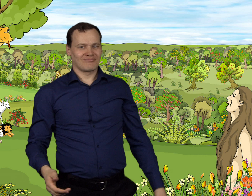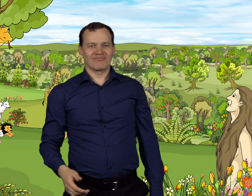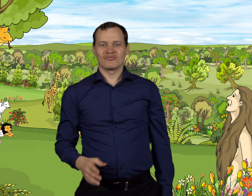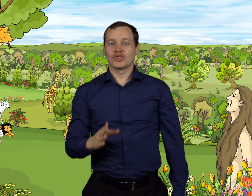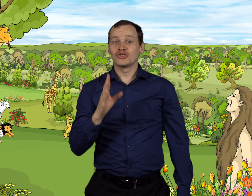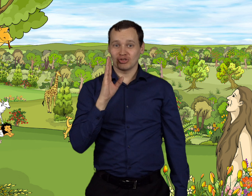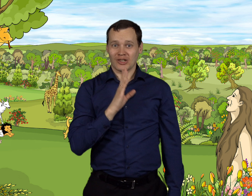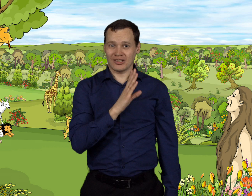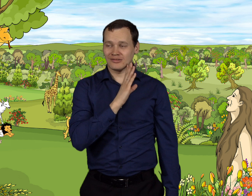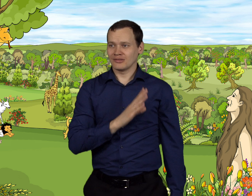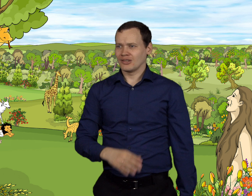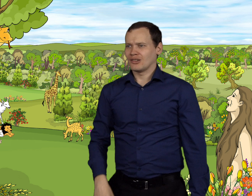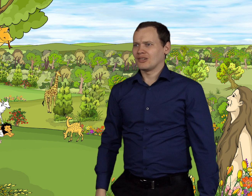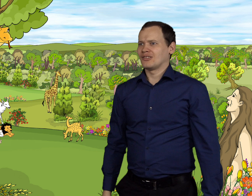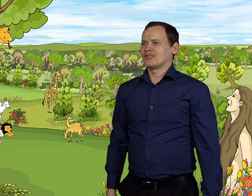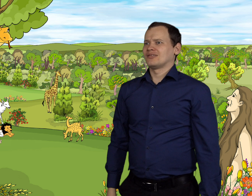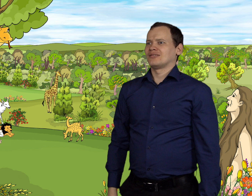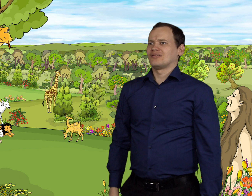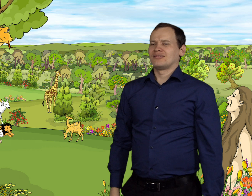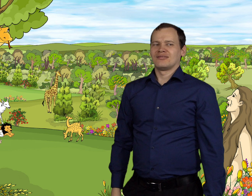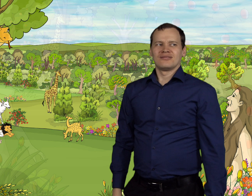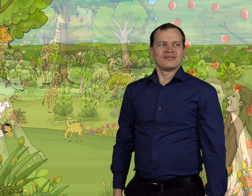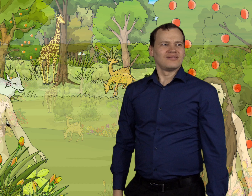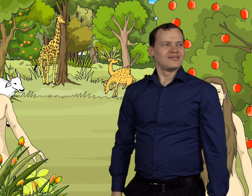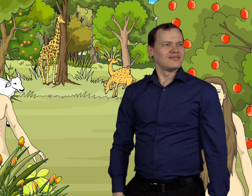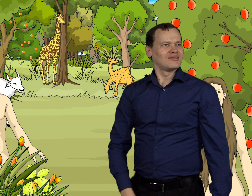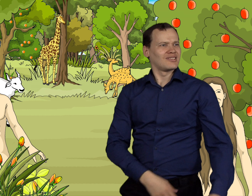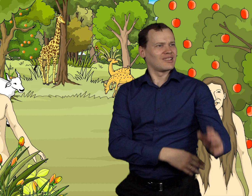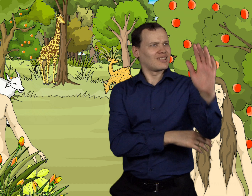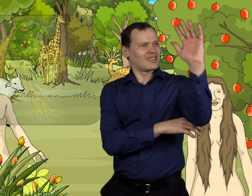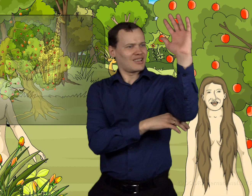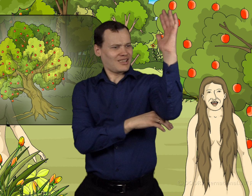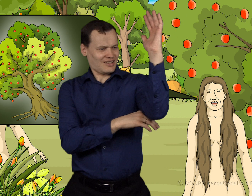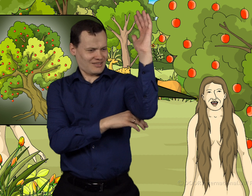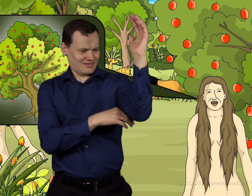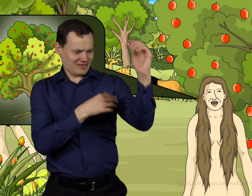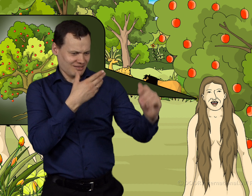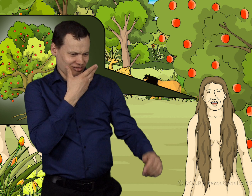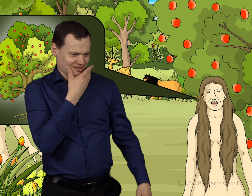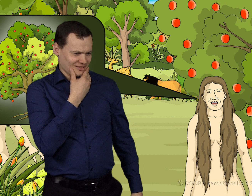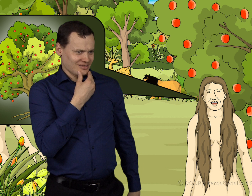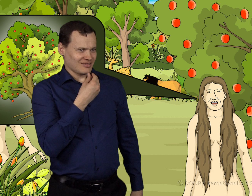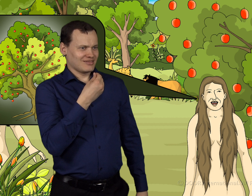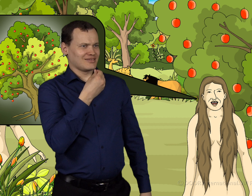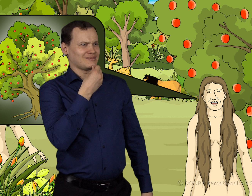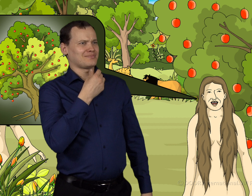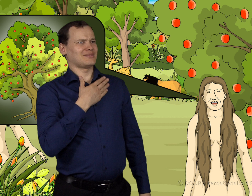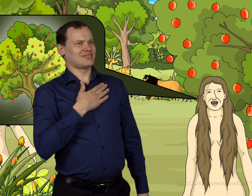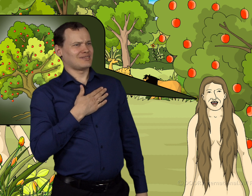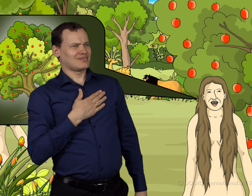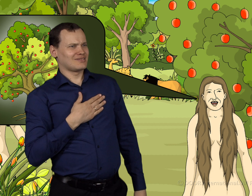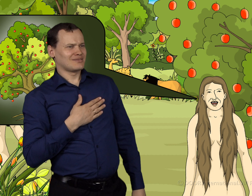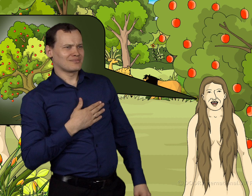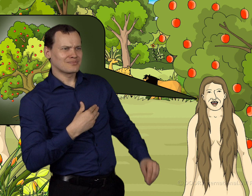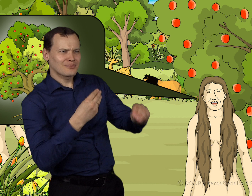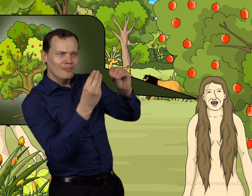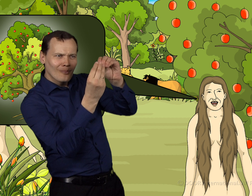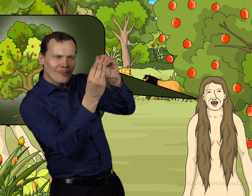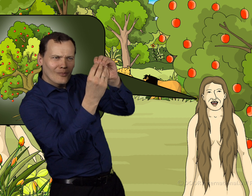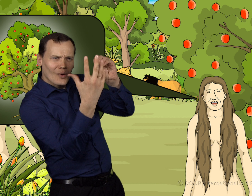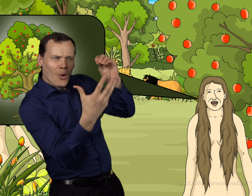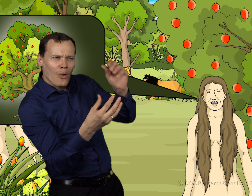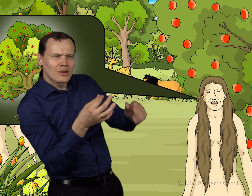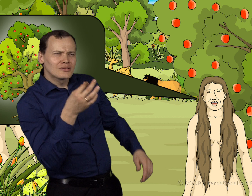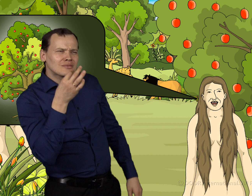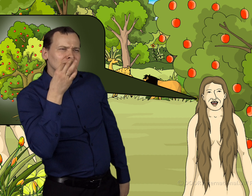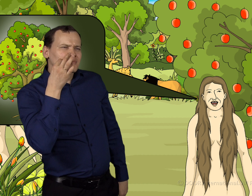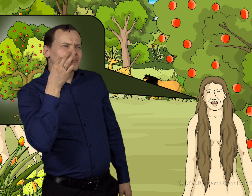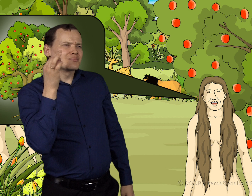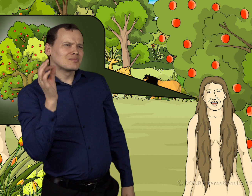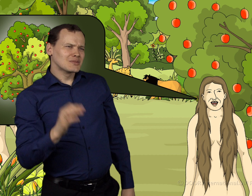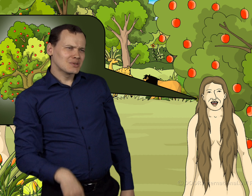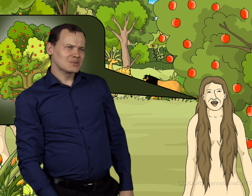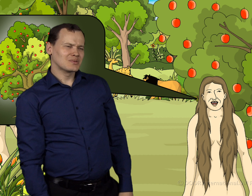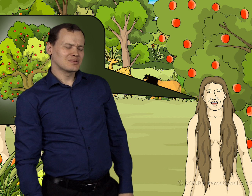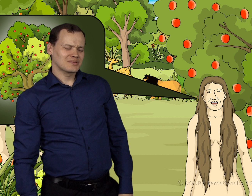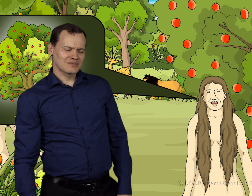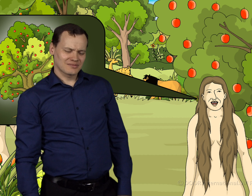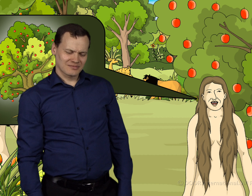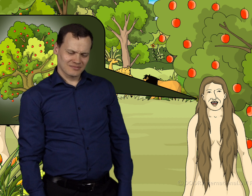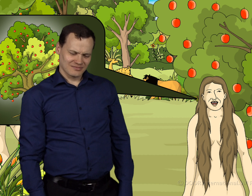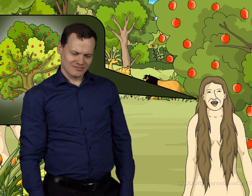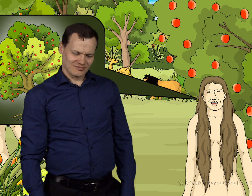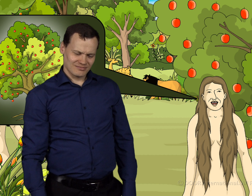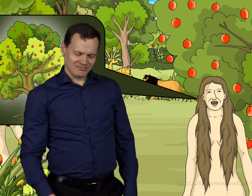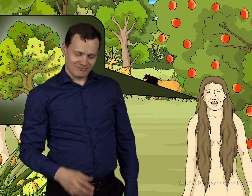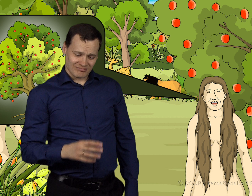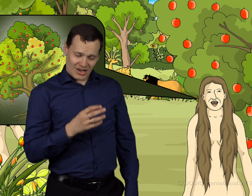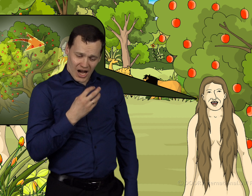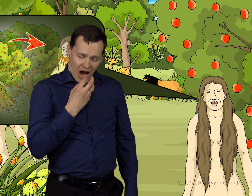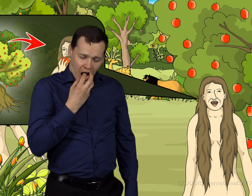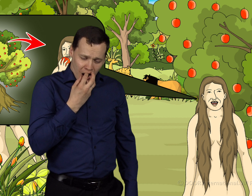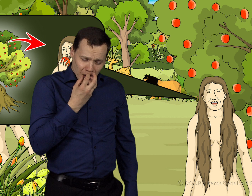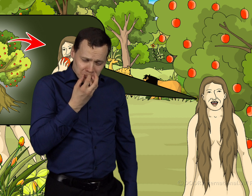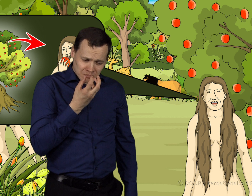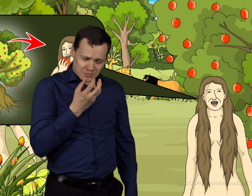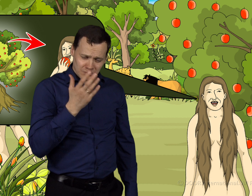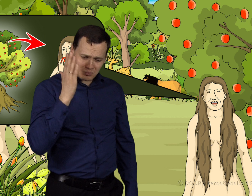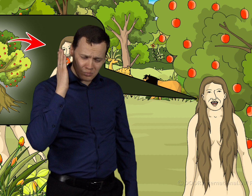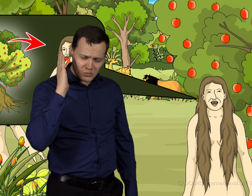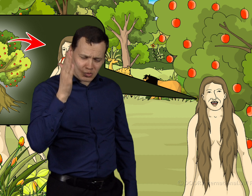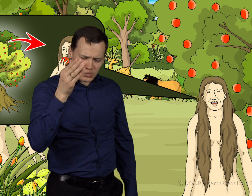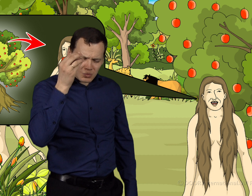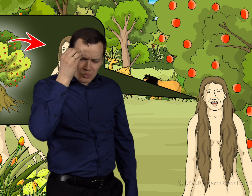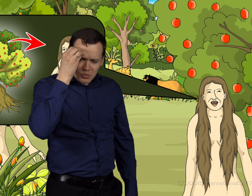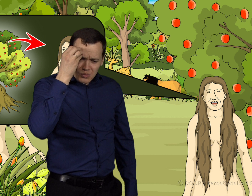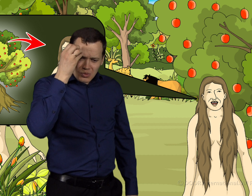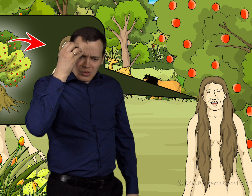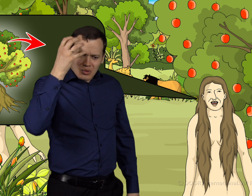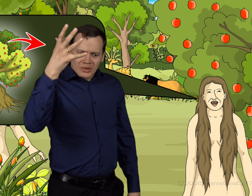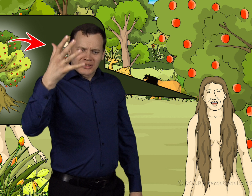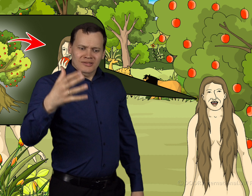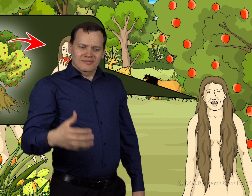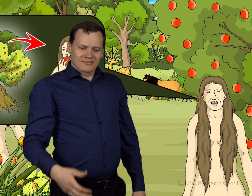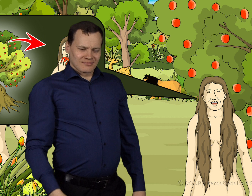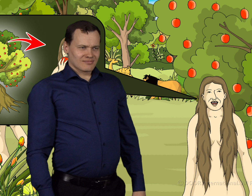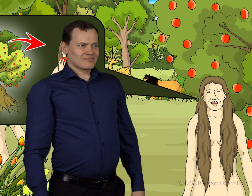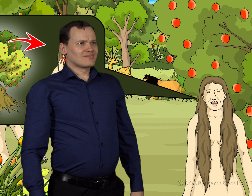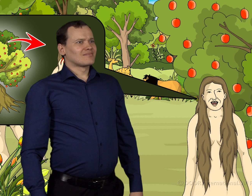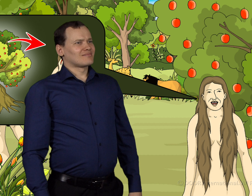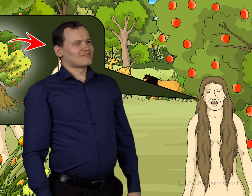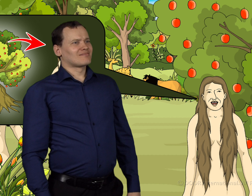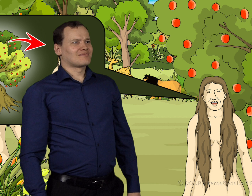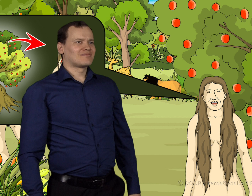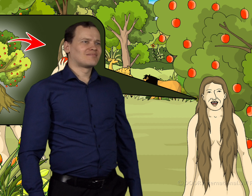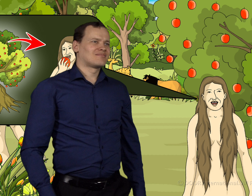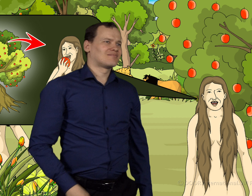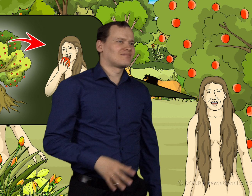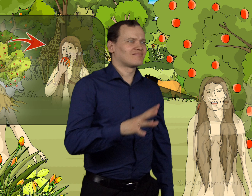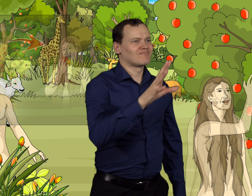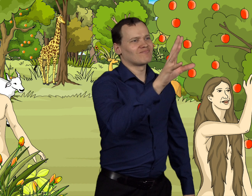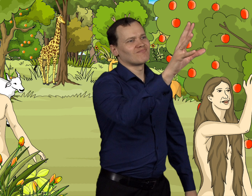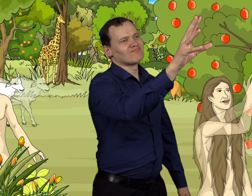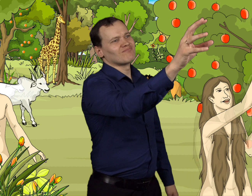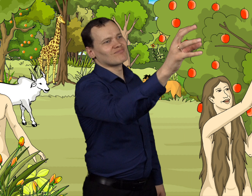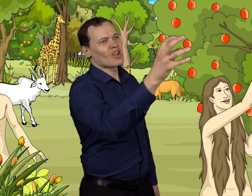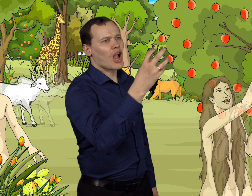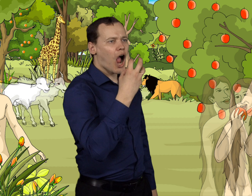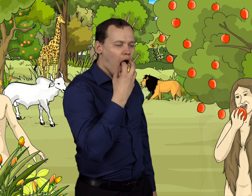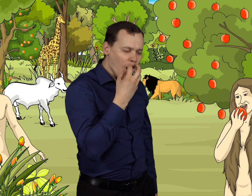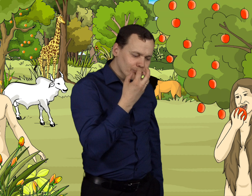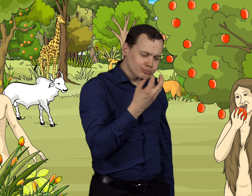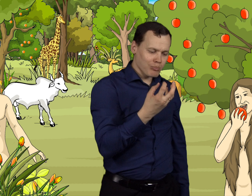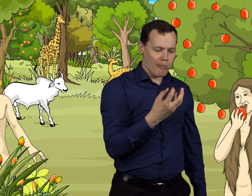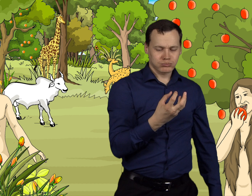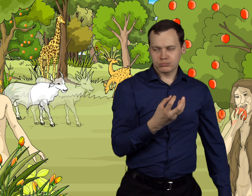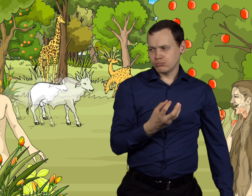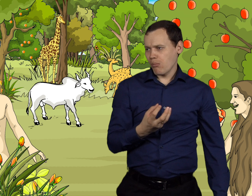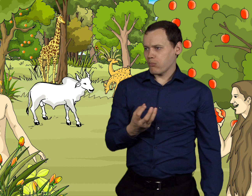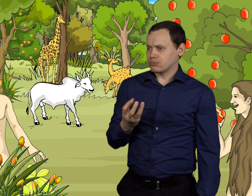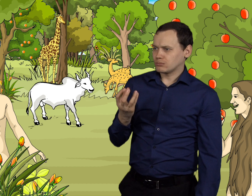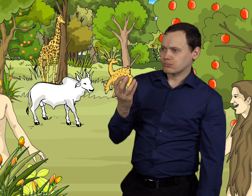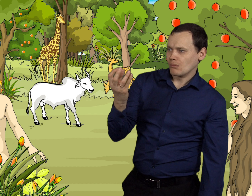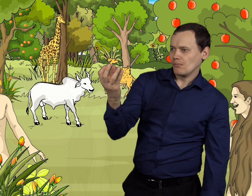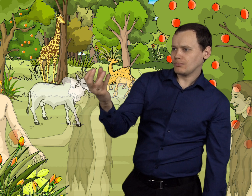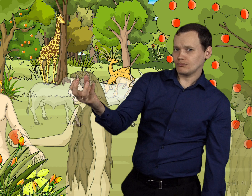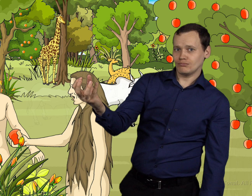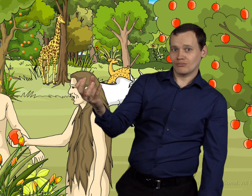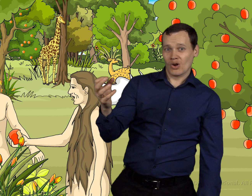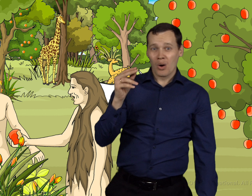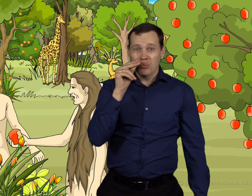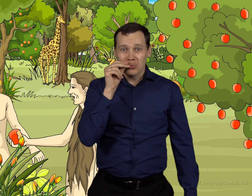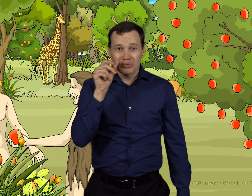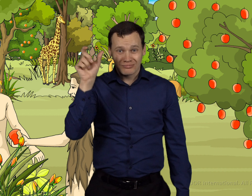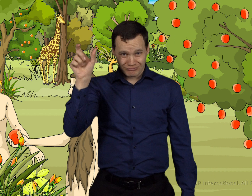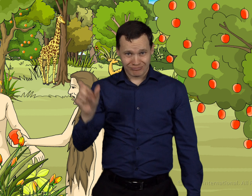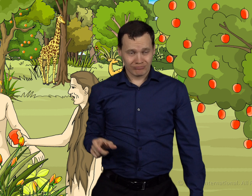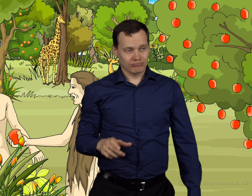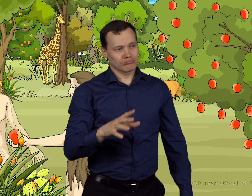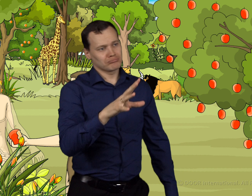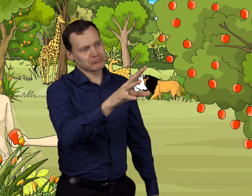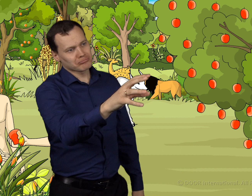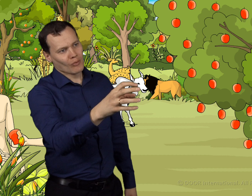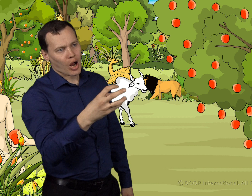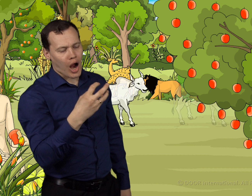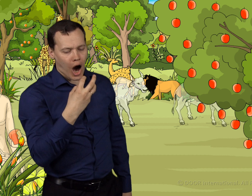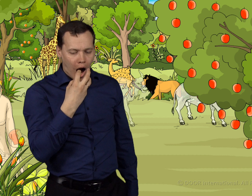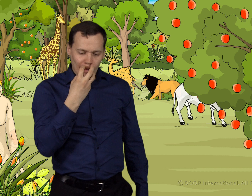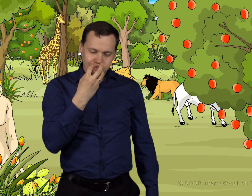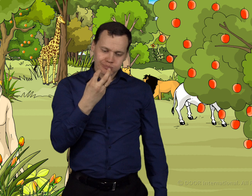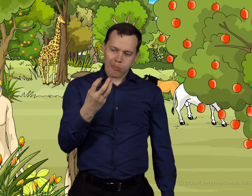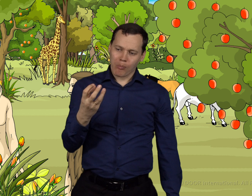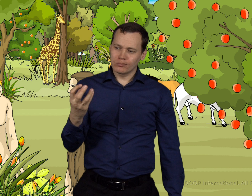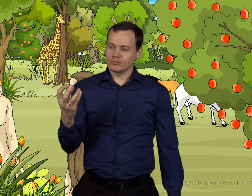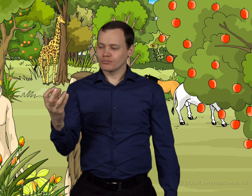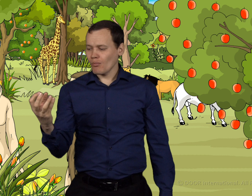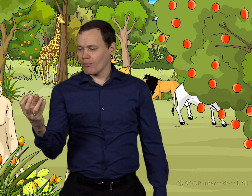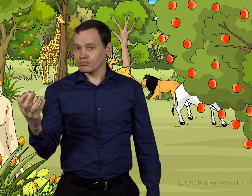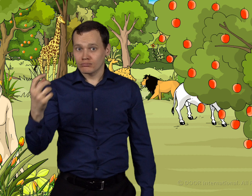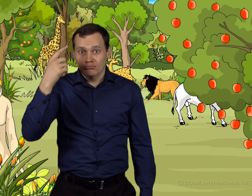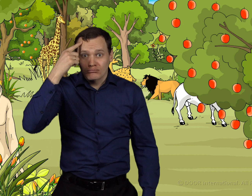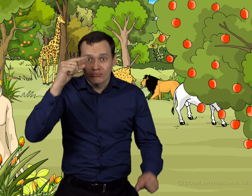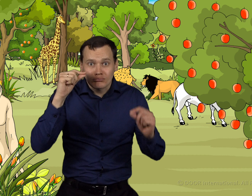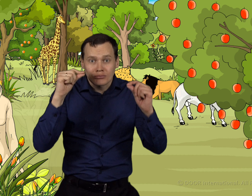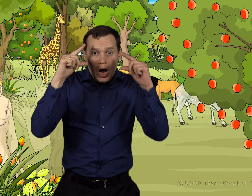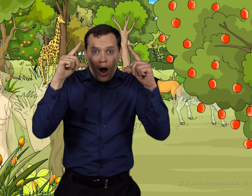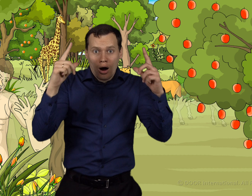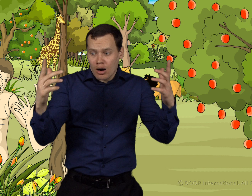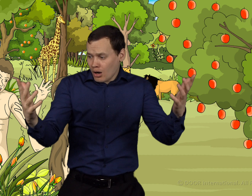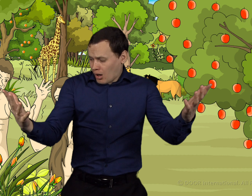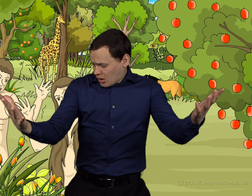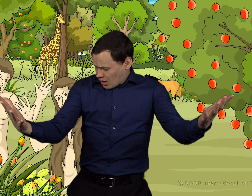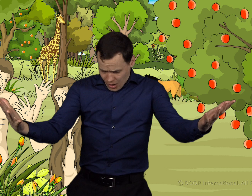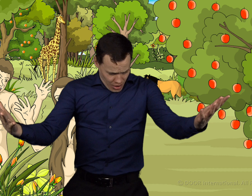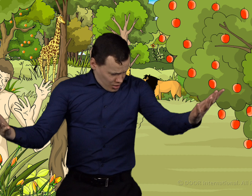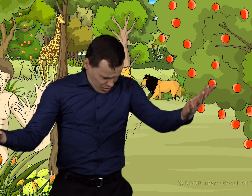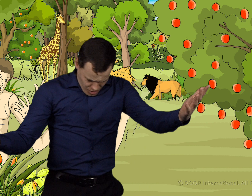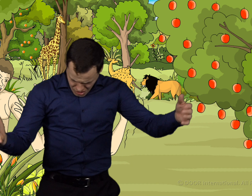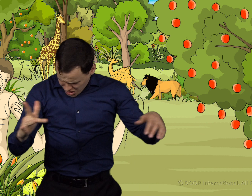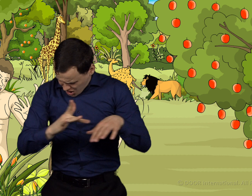When the woman saw that the tree was good for food and pleasing to the eyes, and that it was desirable for obtaining wisdom, she took the fruit and ate it. She also gave some to her husband who was with her, and he ate it.